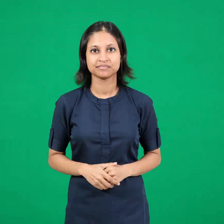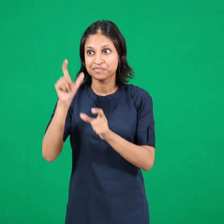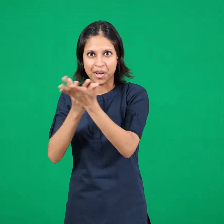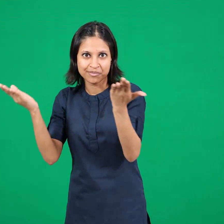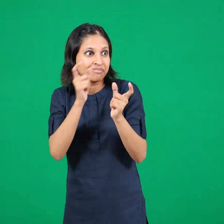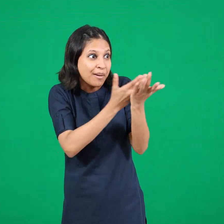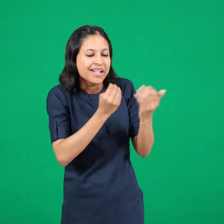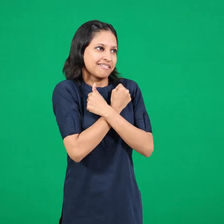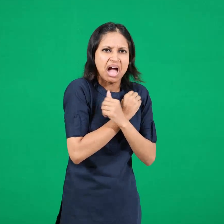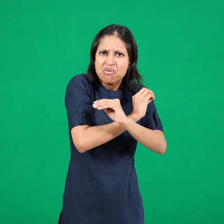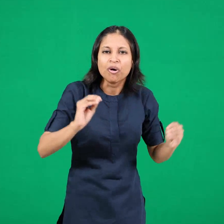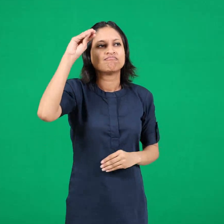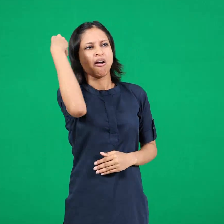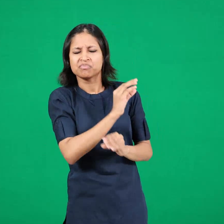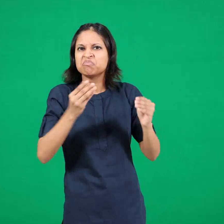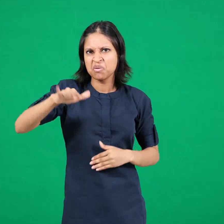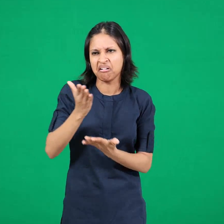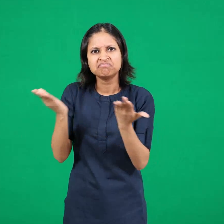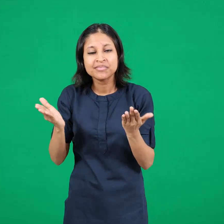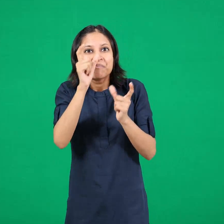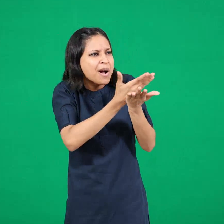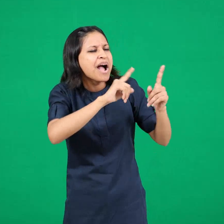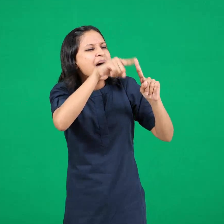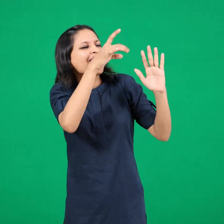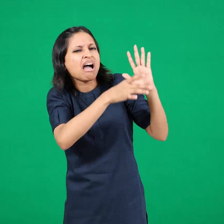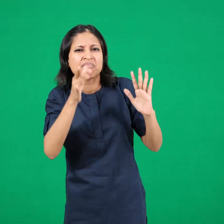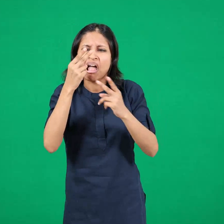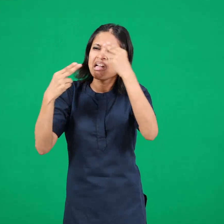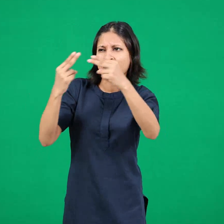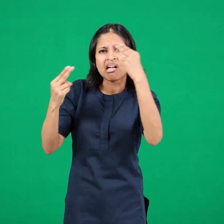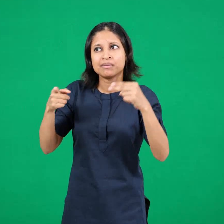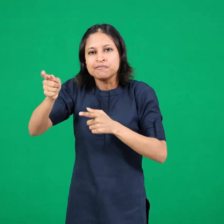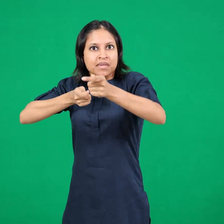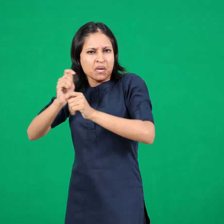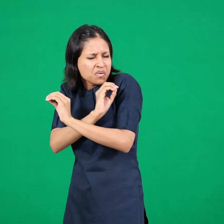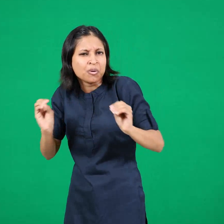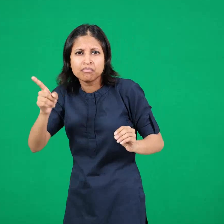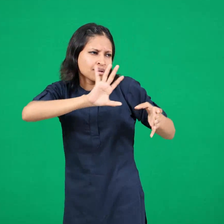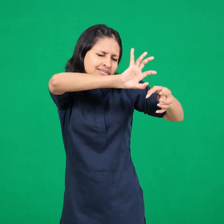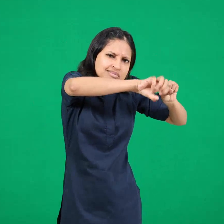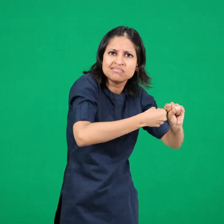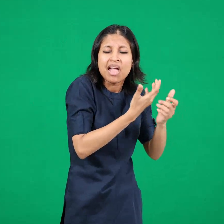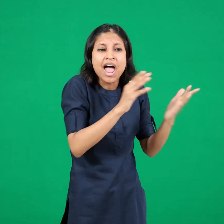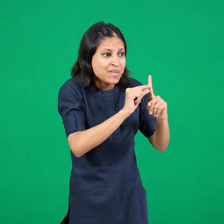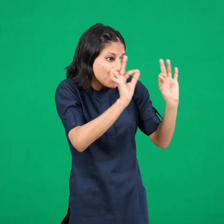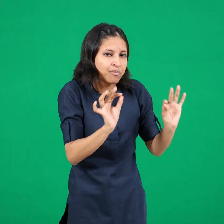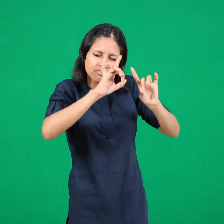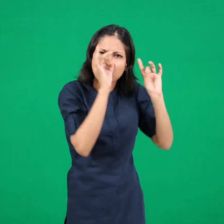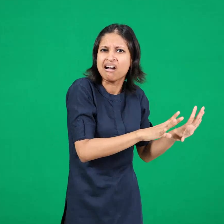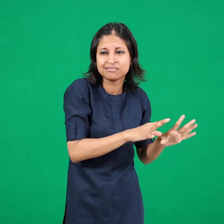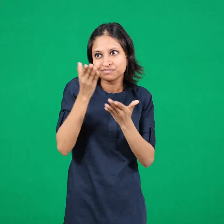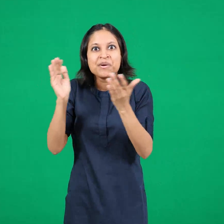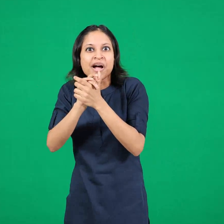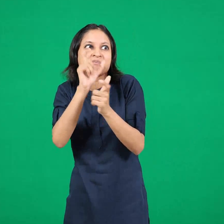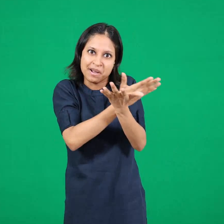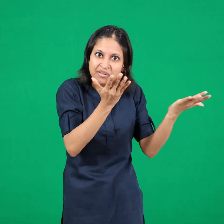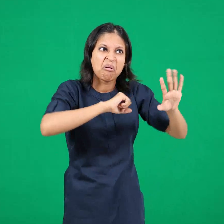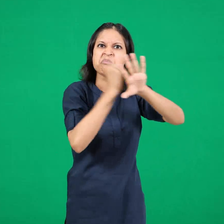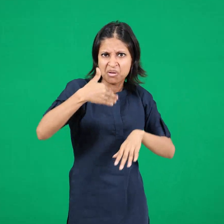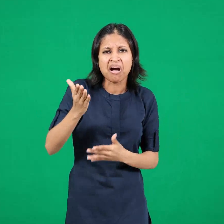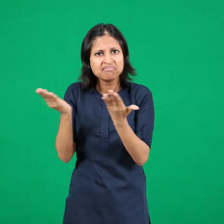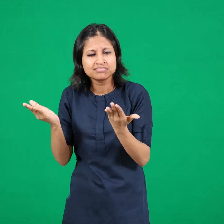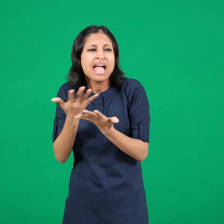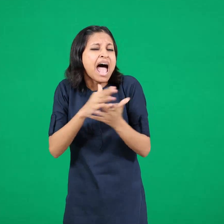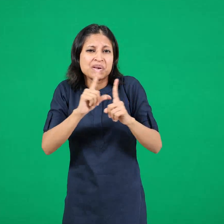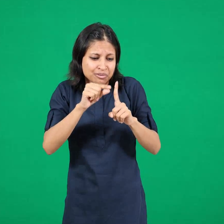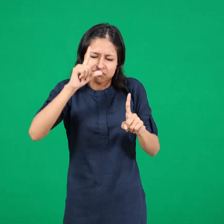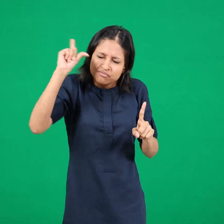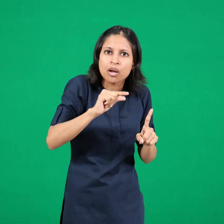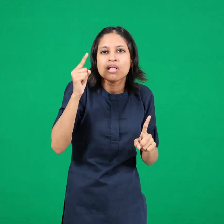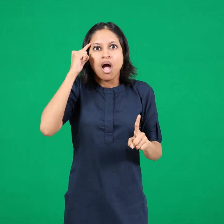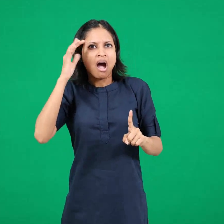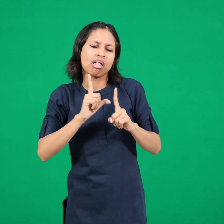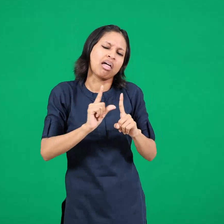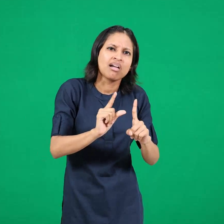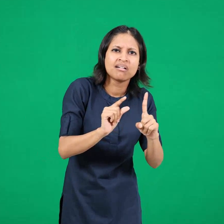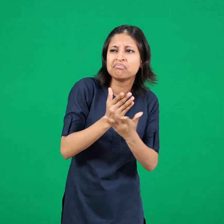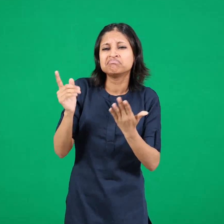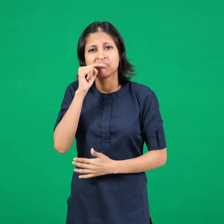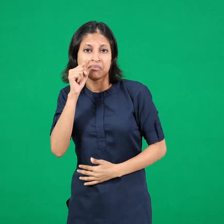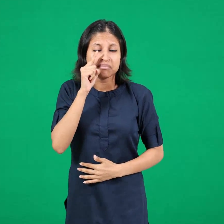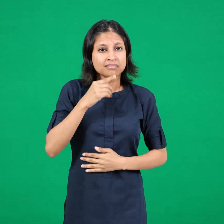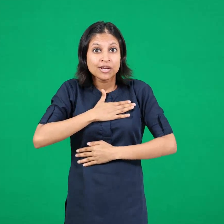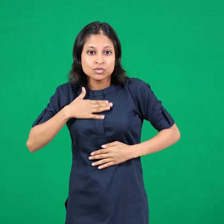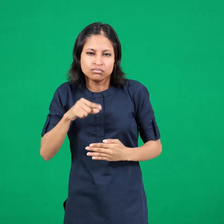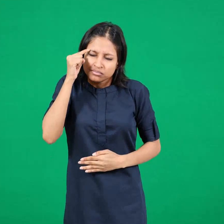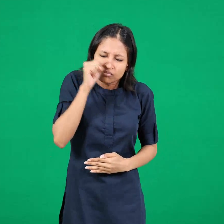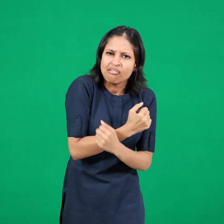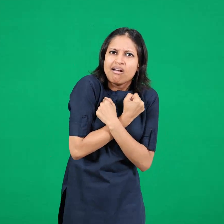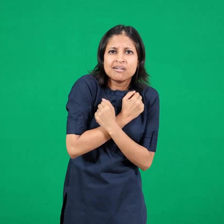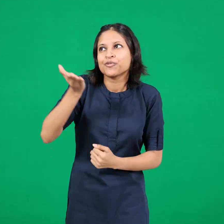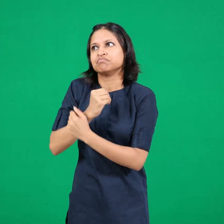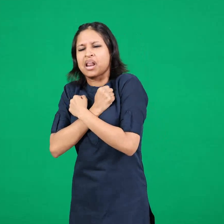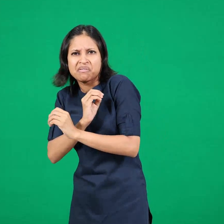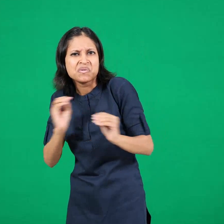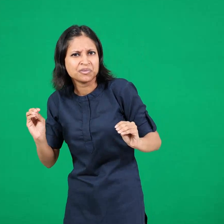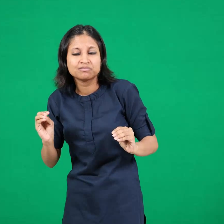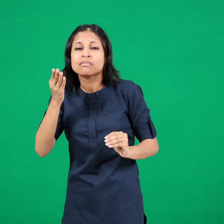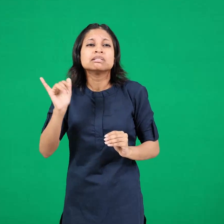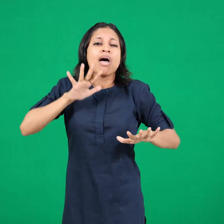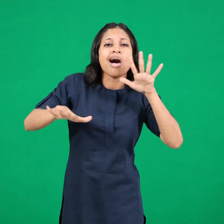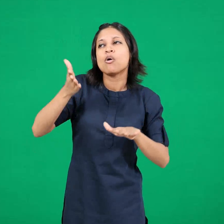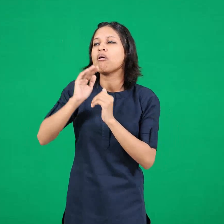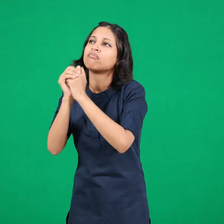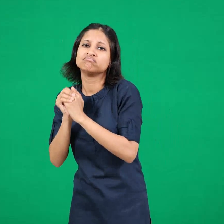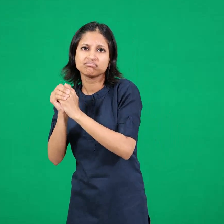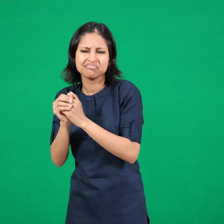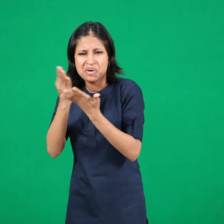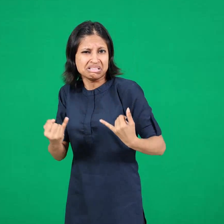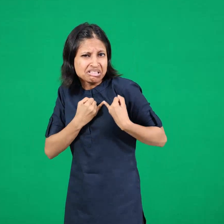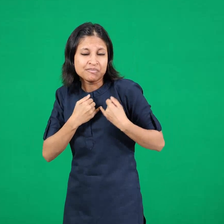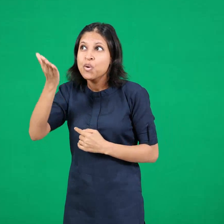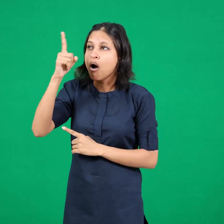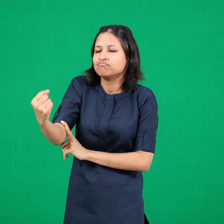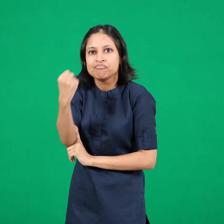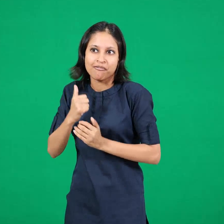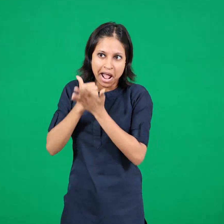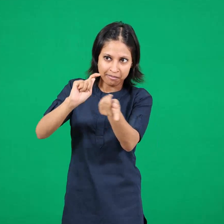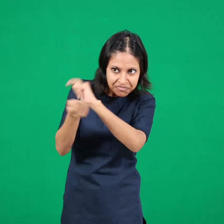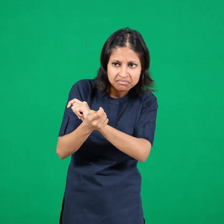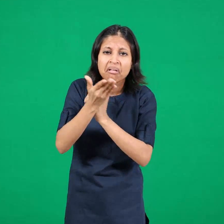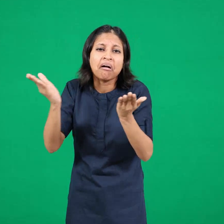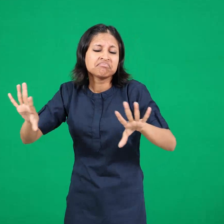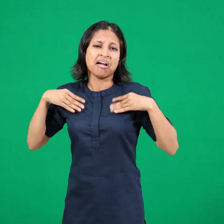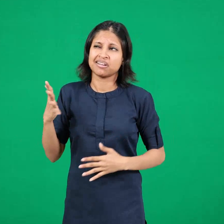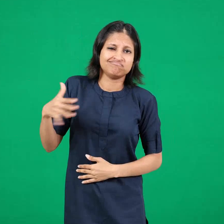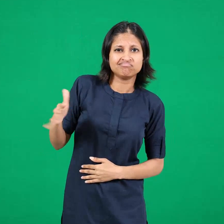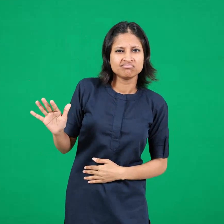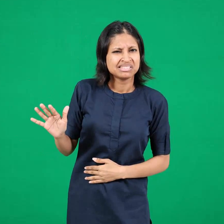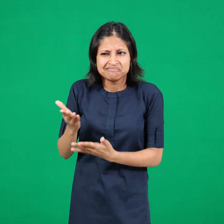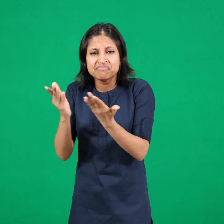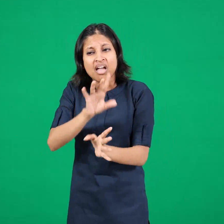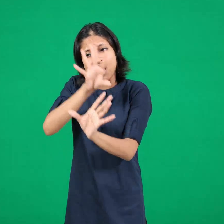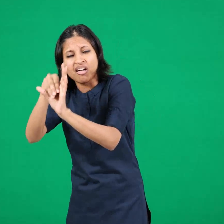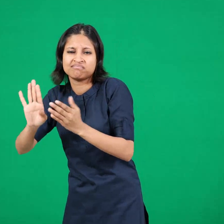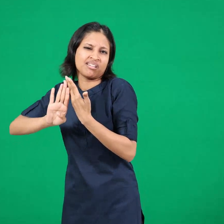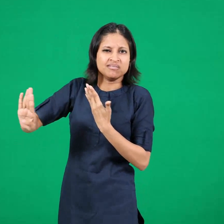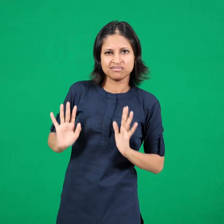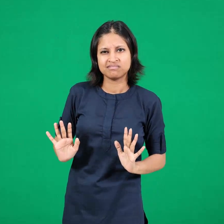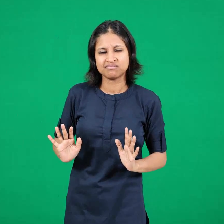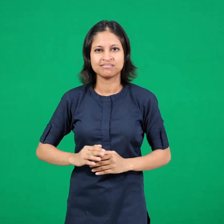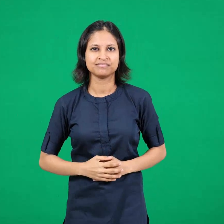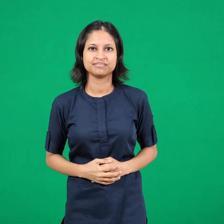unloving, unforgiving, slanderous, without self-control, brutal, without love of good, traitorous, reckless, conceited, lovers of pleasure rather than lovers of God, having a form of godliness but denying its power.